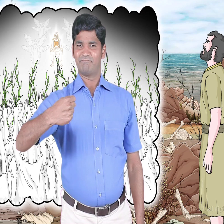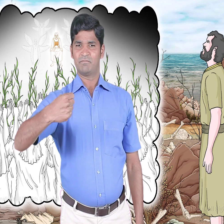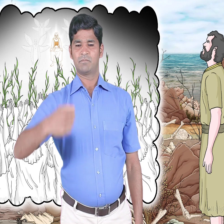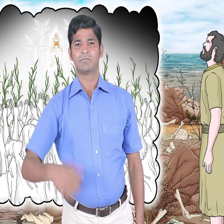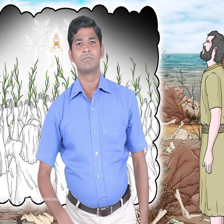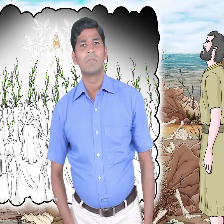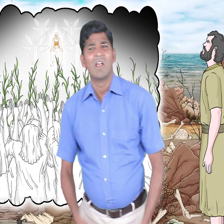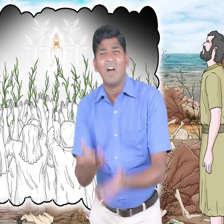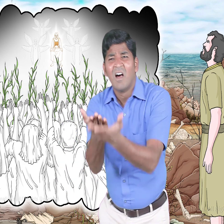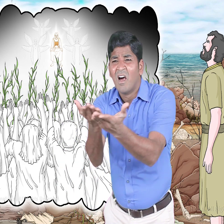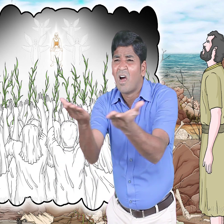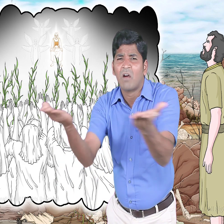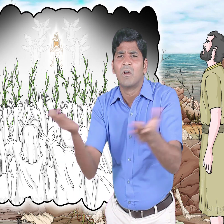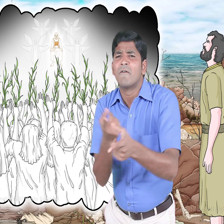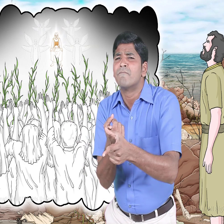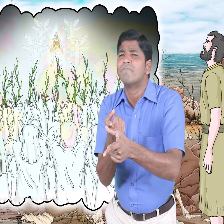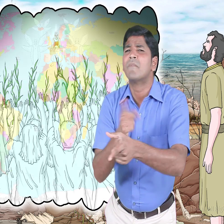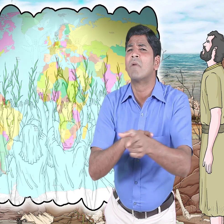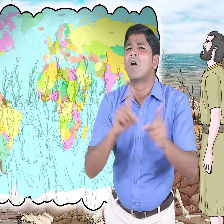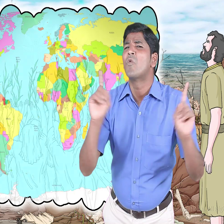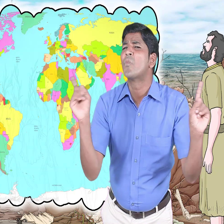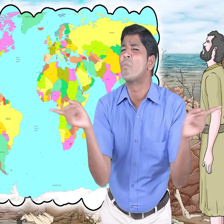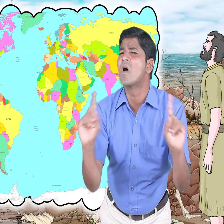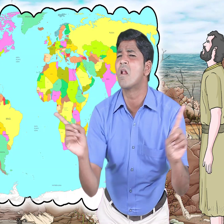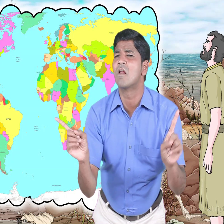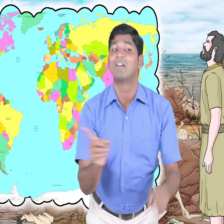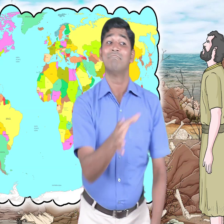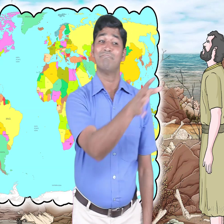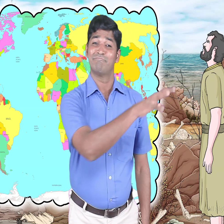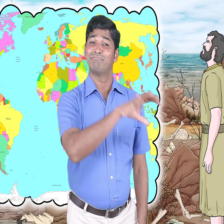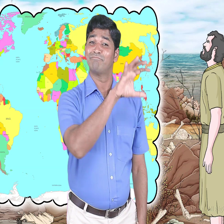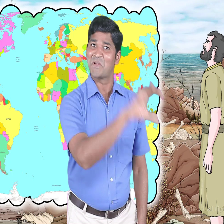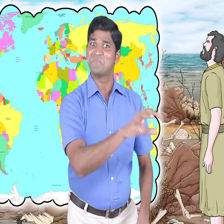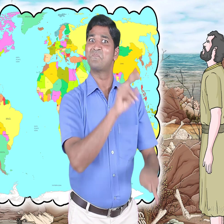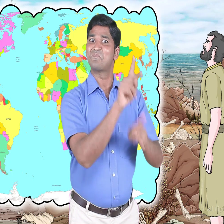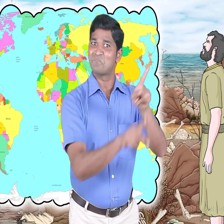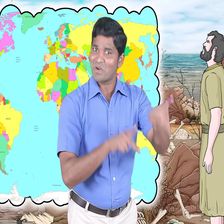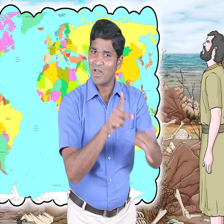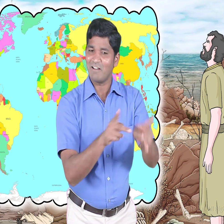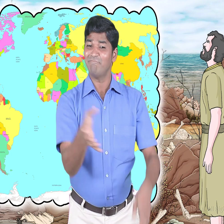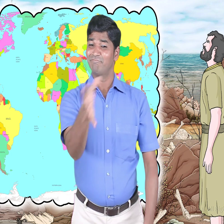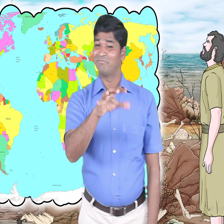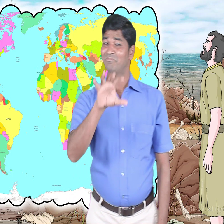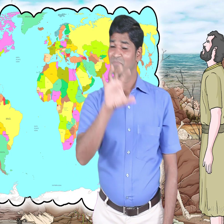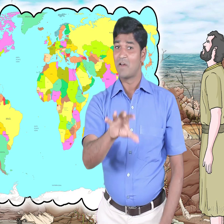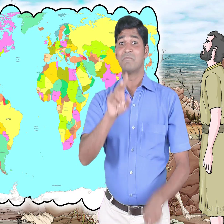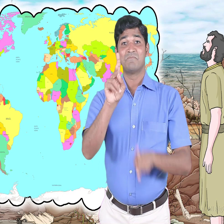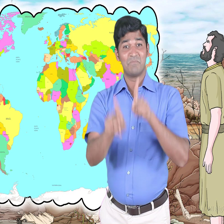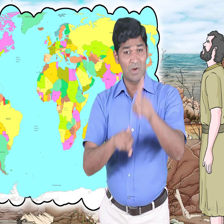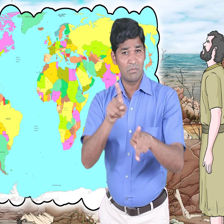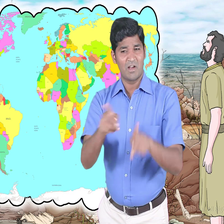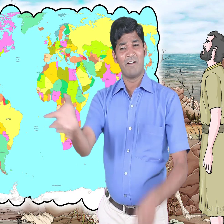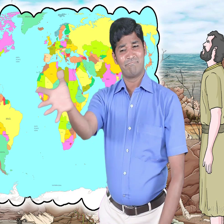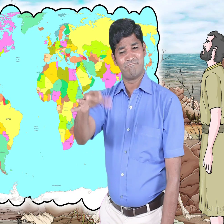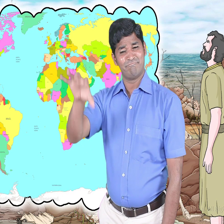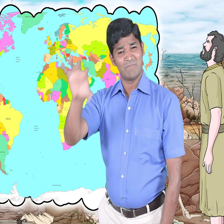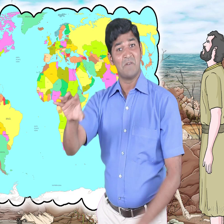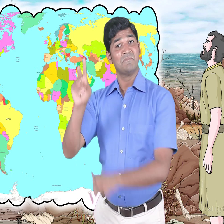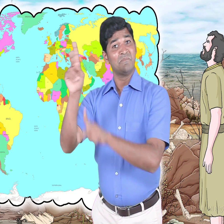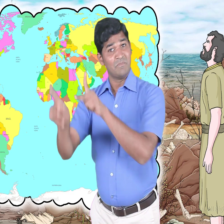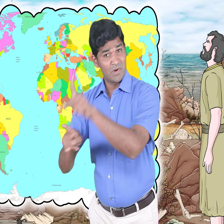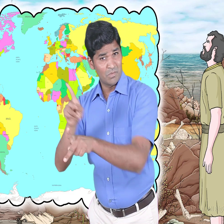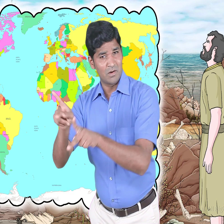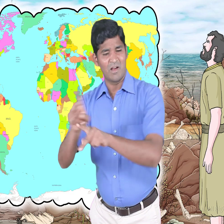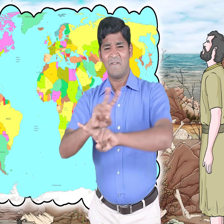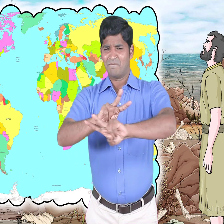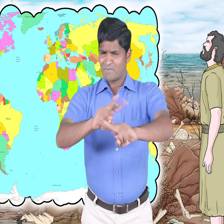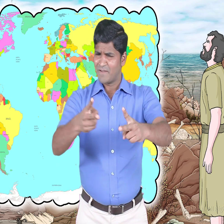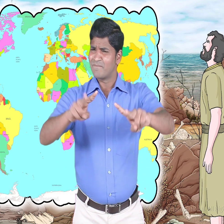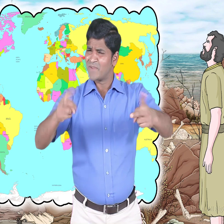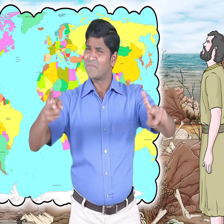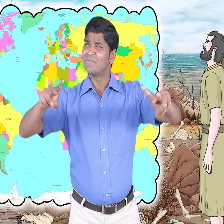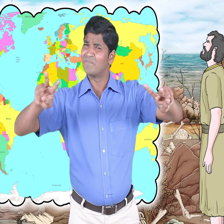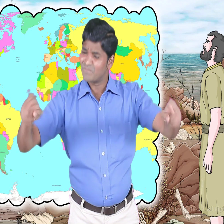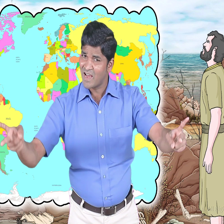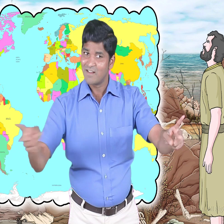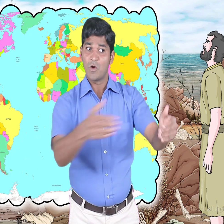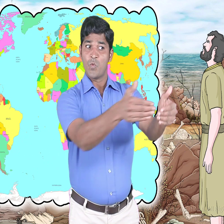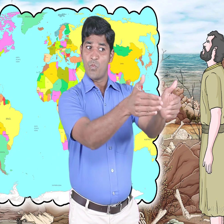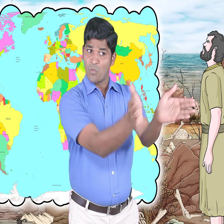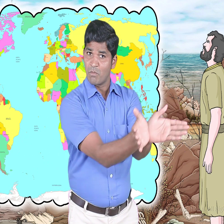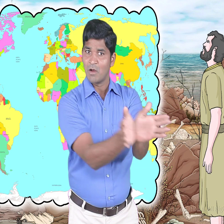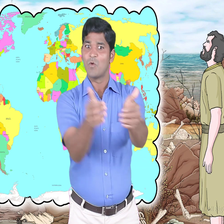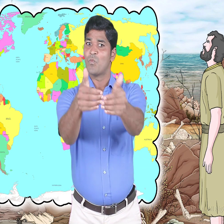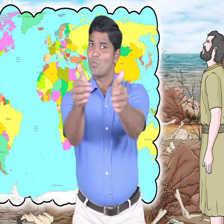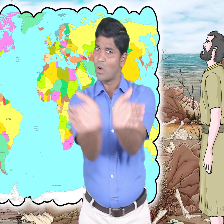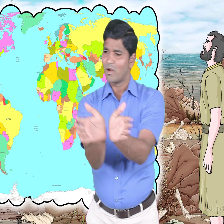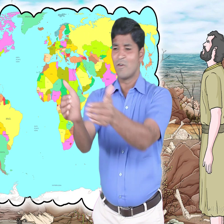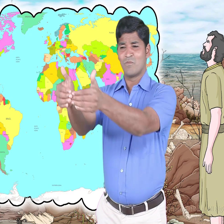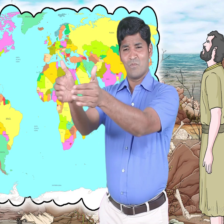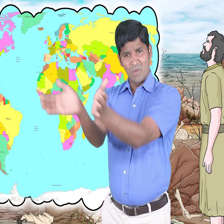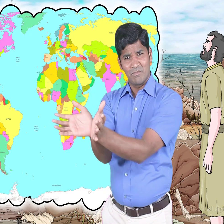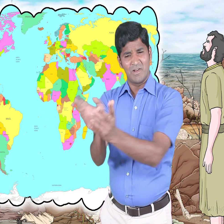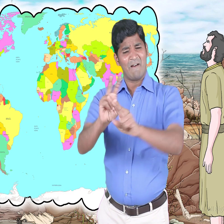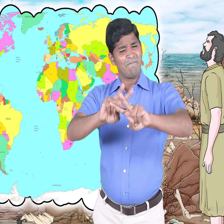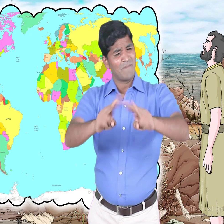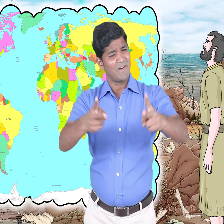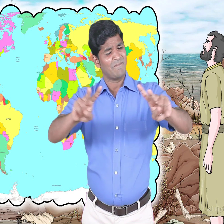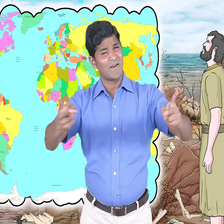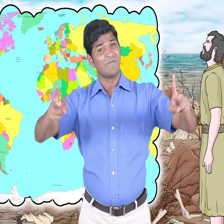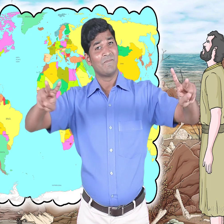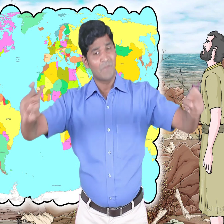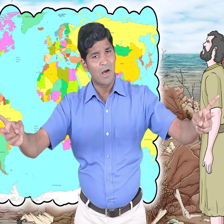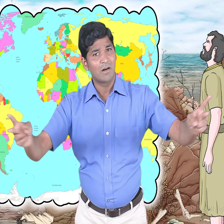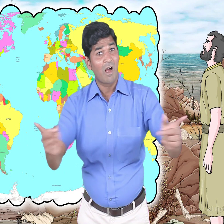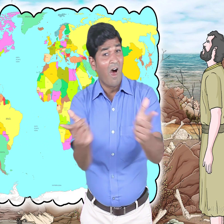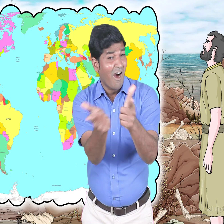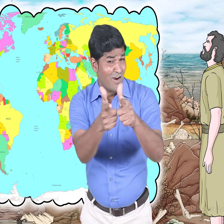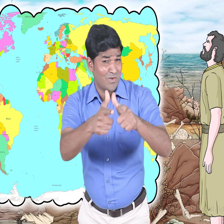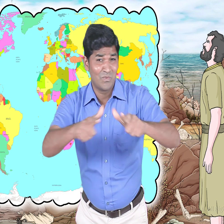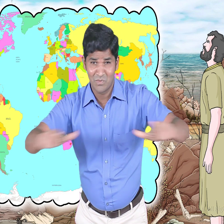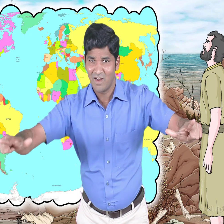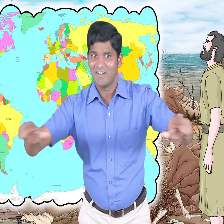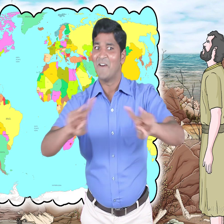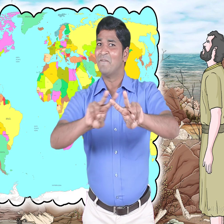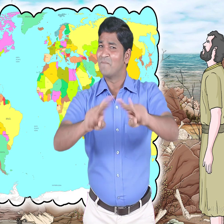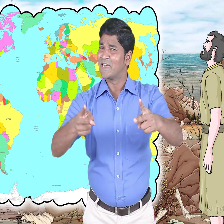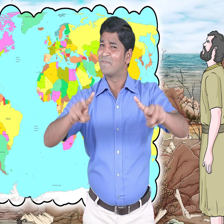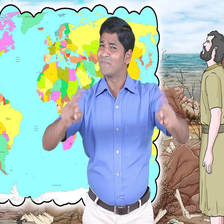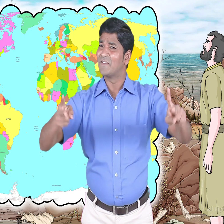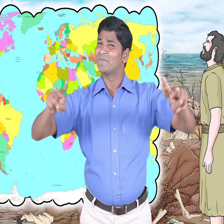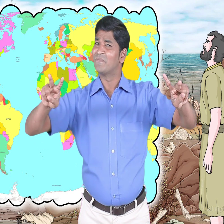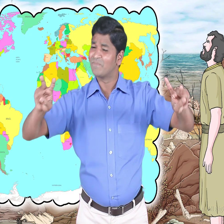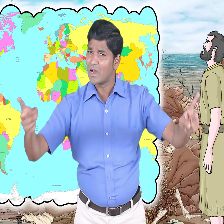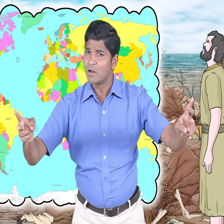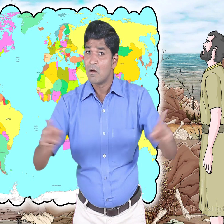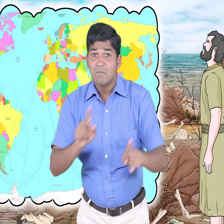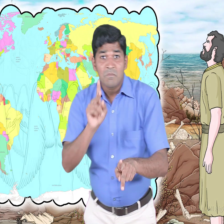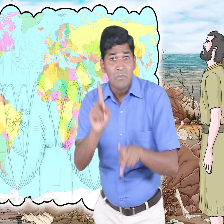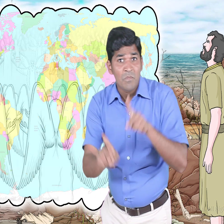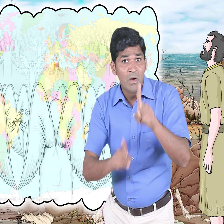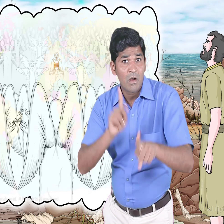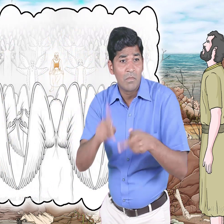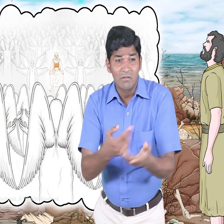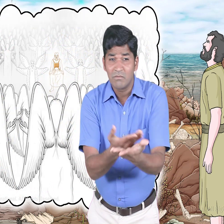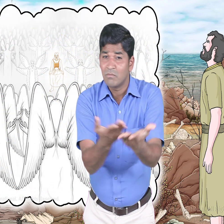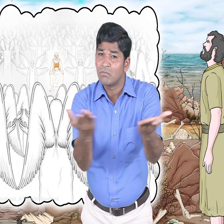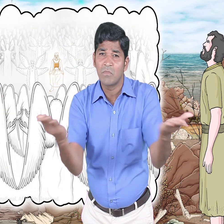And they cried out in a loud voice: “Salvation to our God, who sits on the throne, and to the Lamb!”